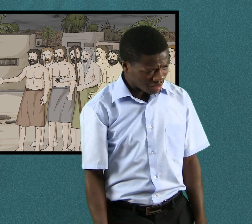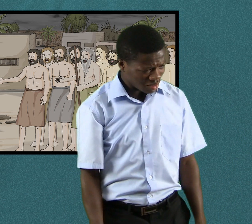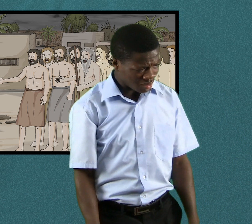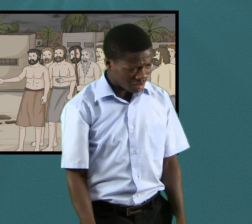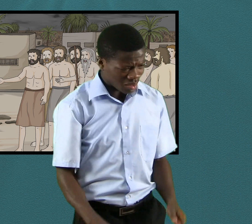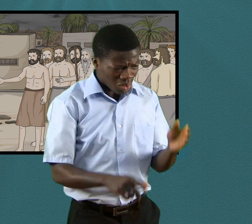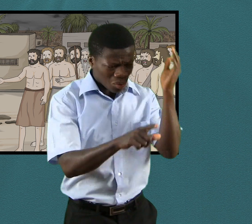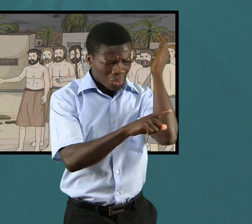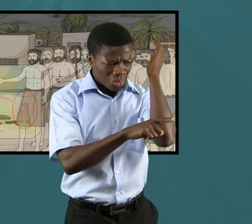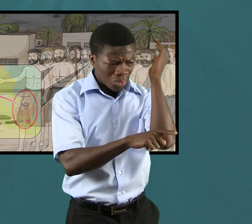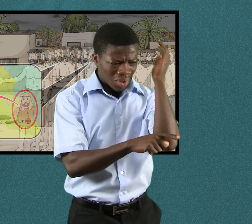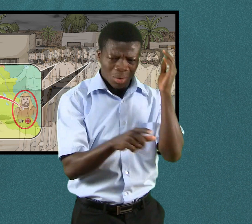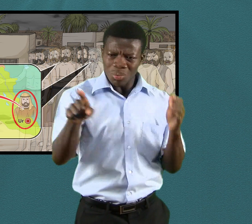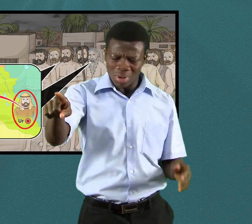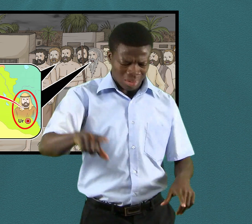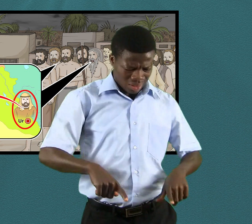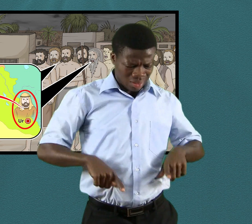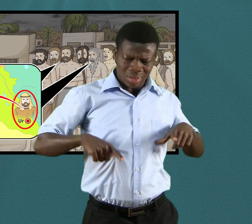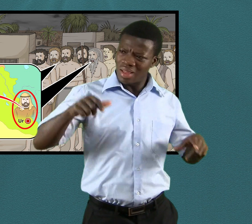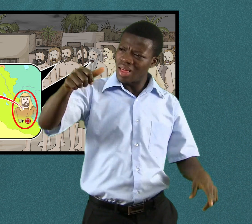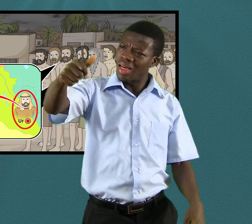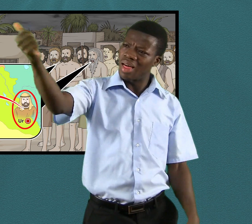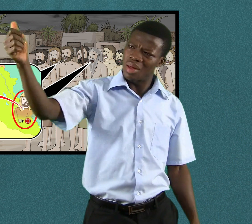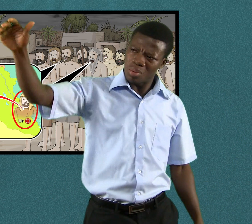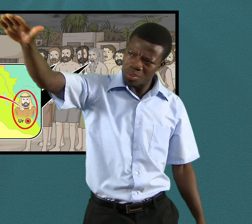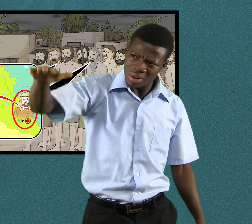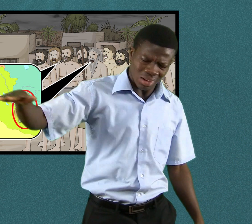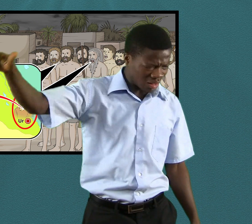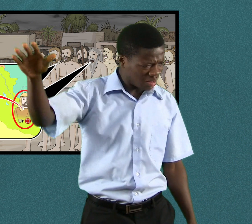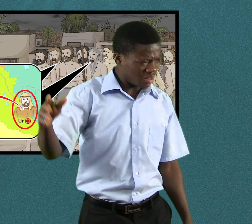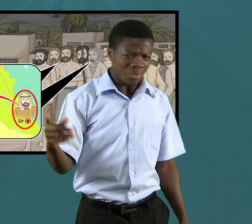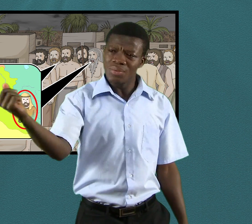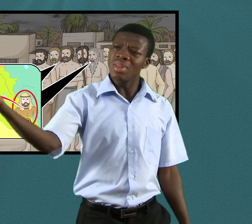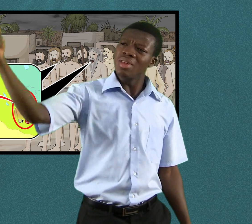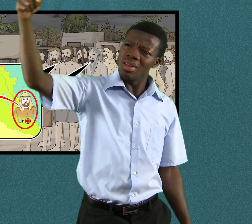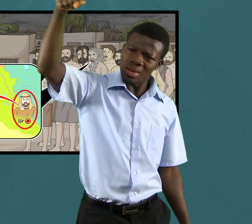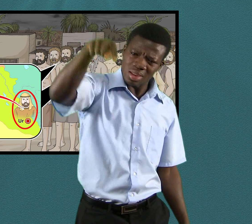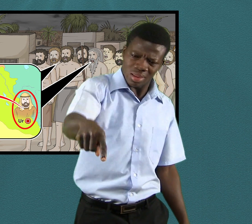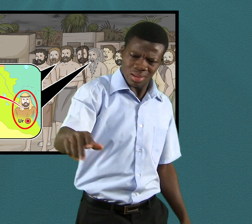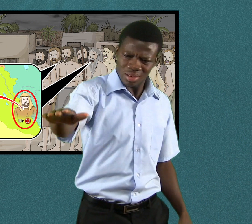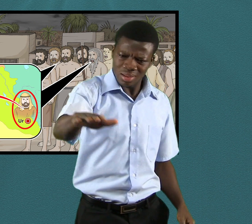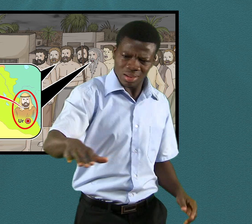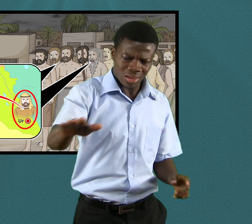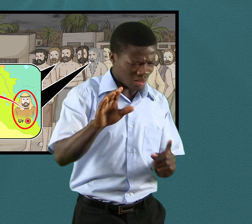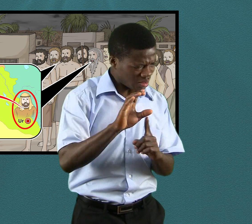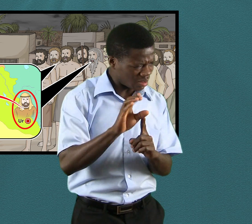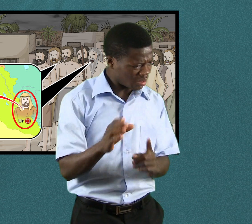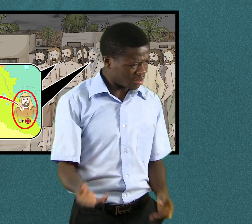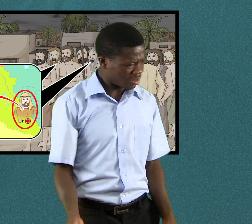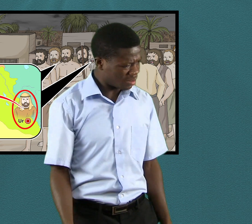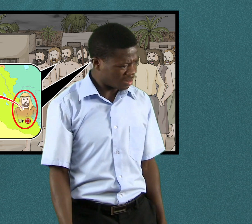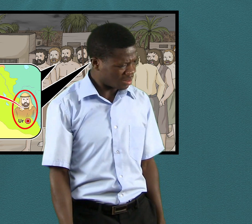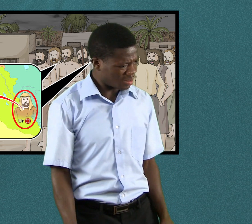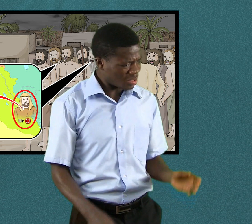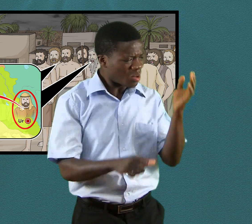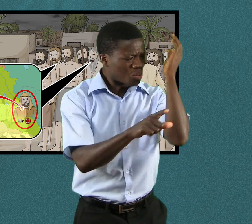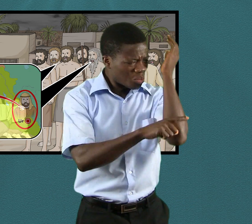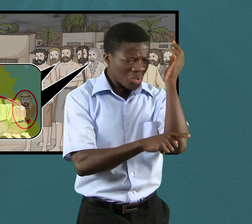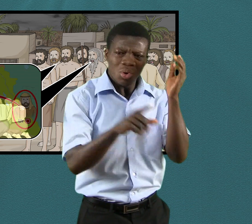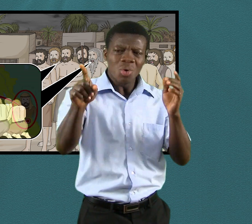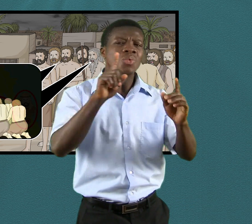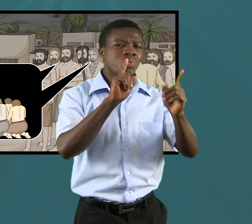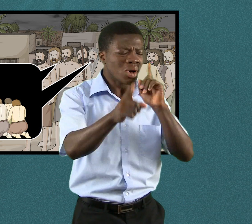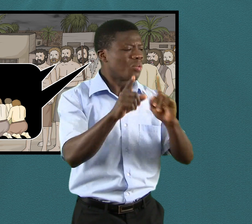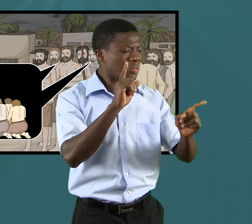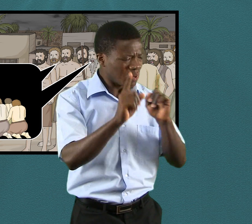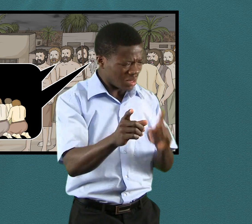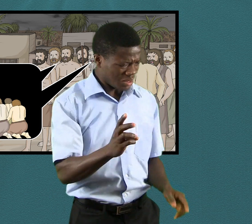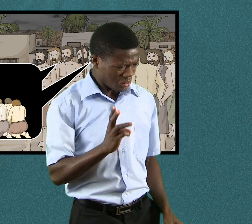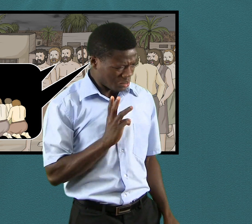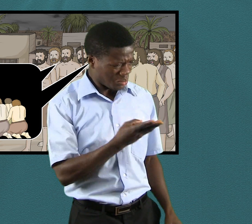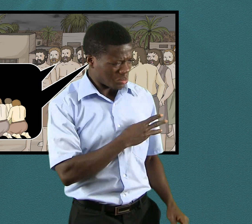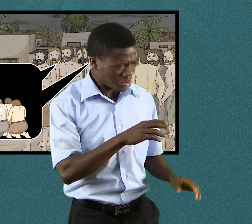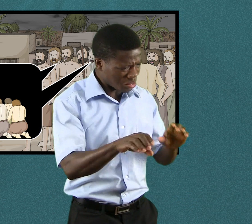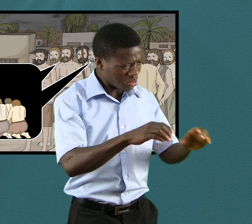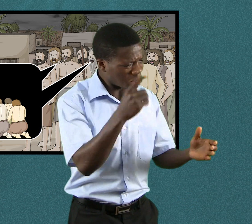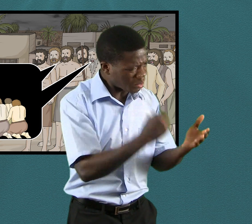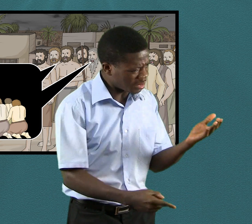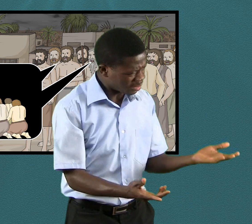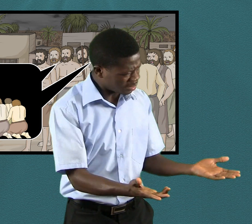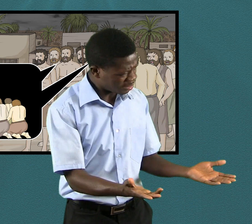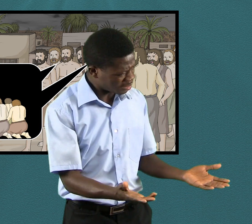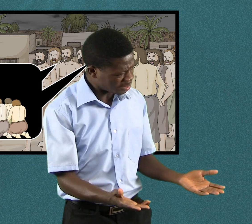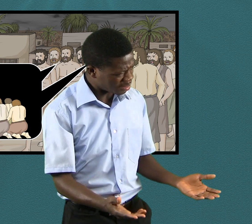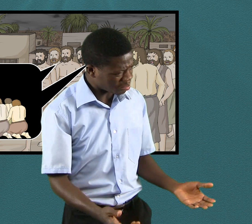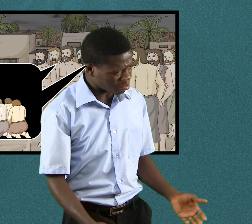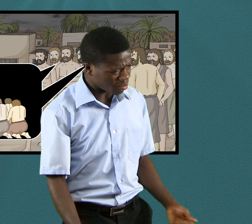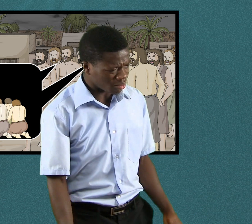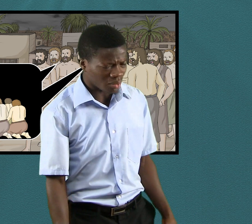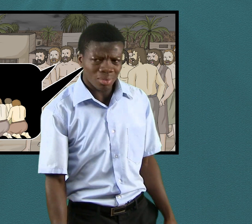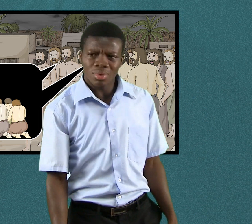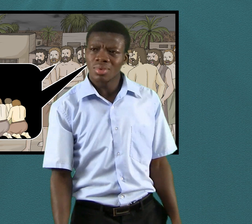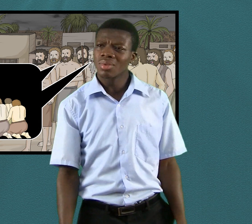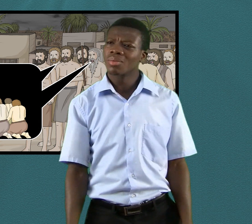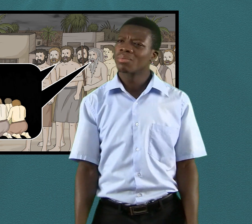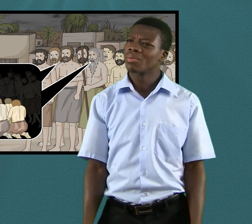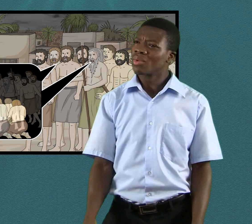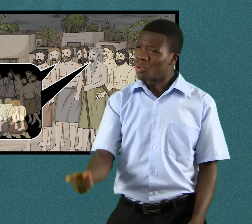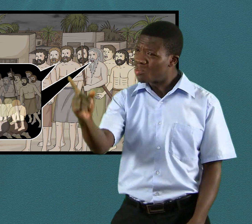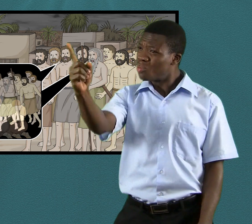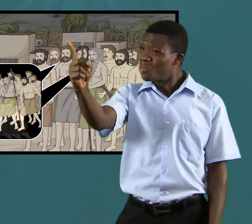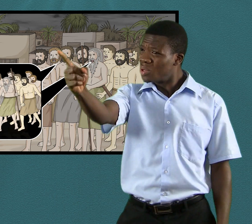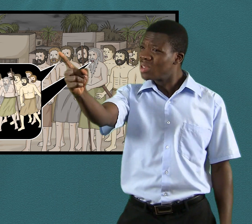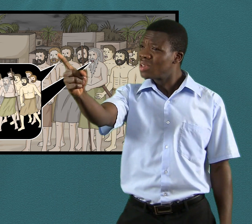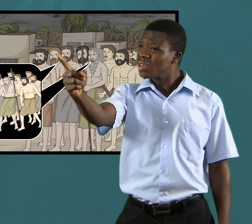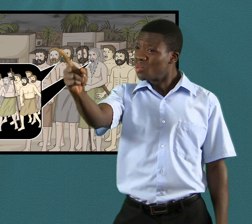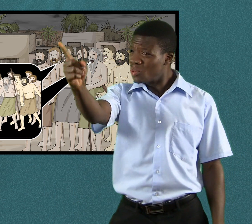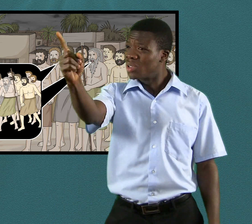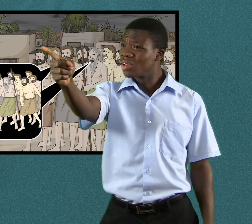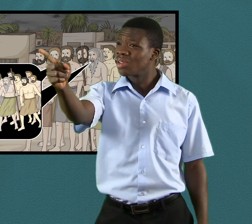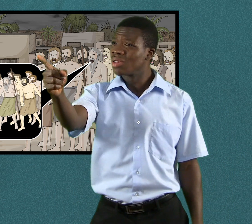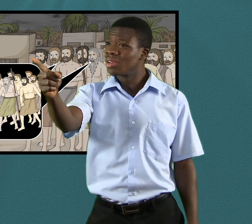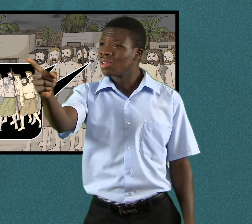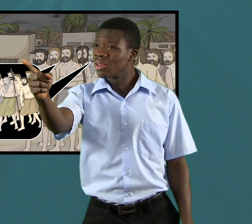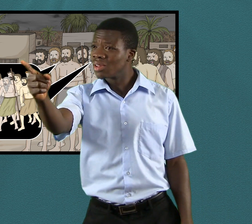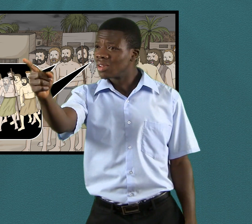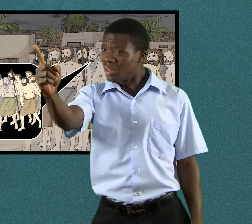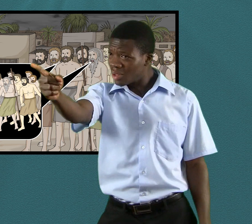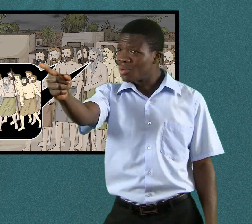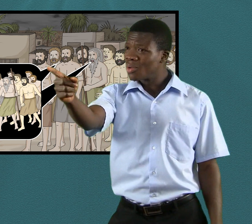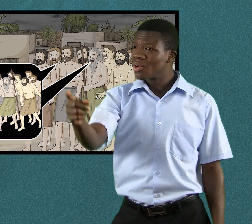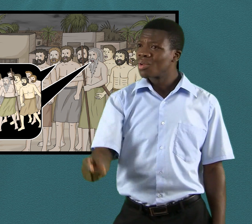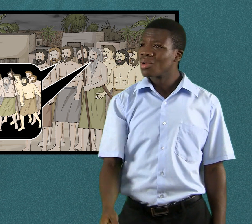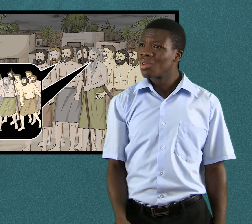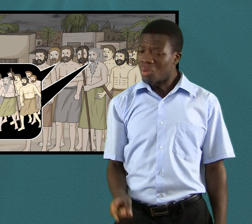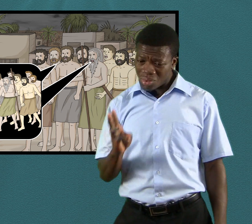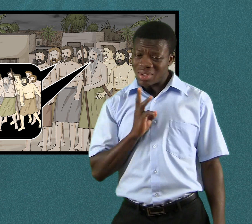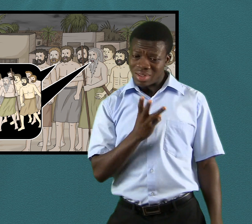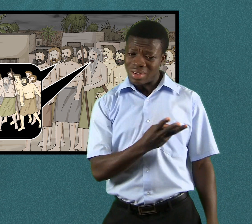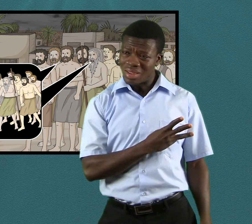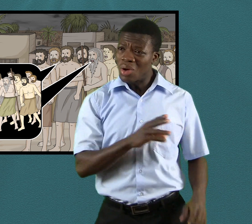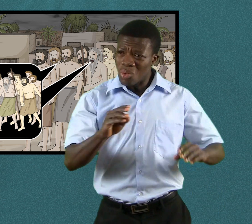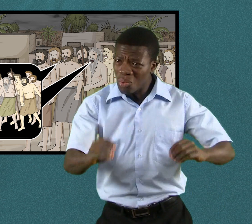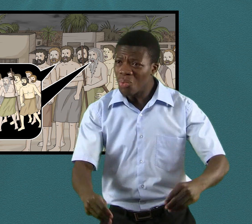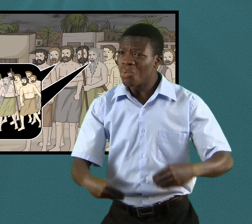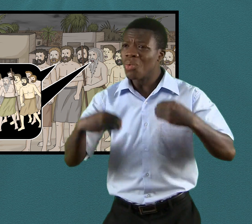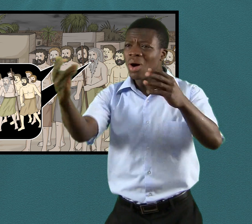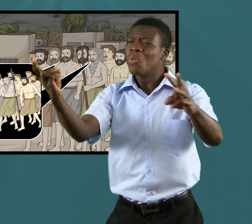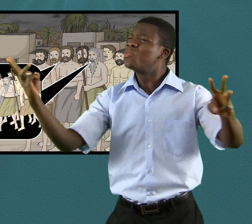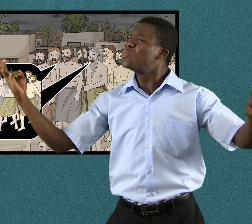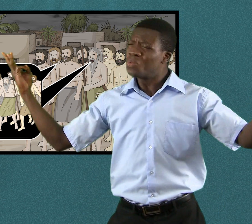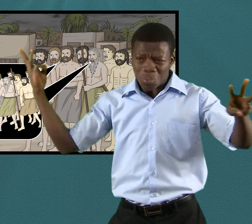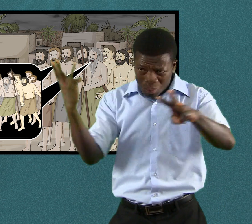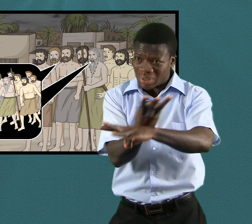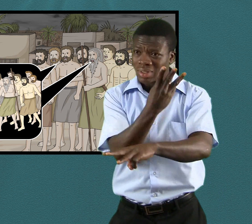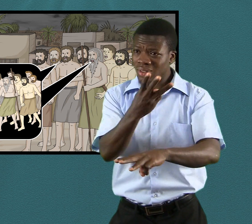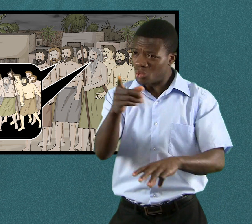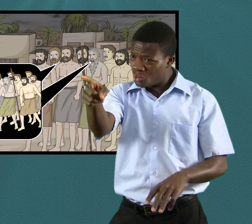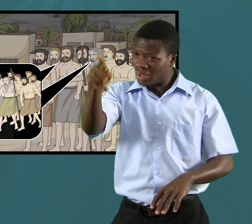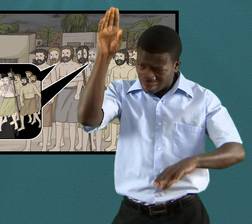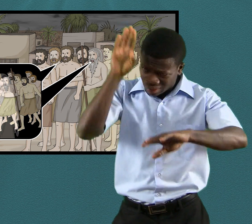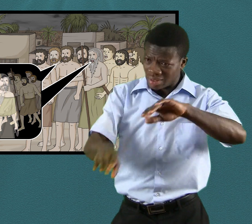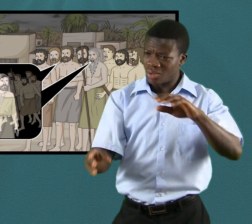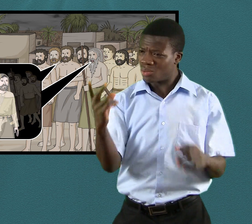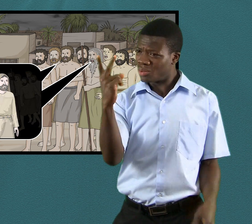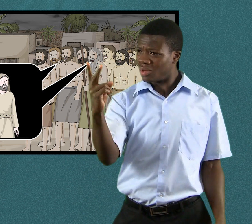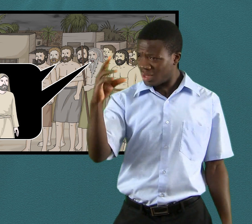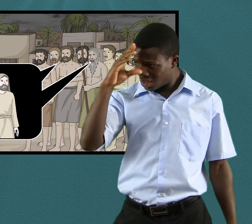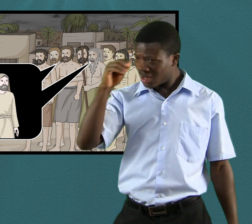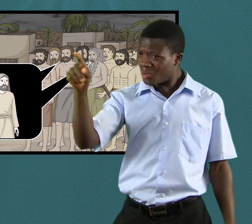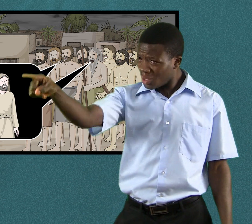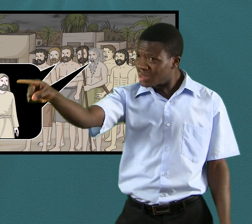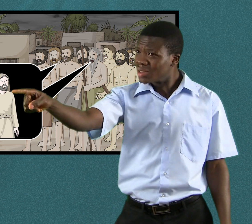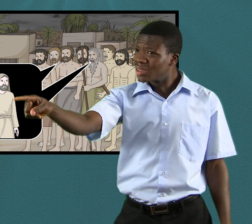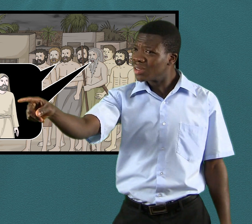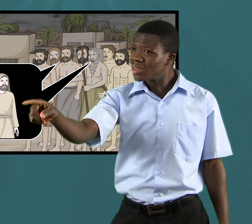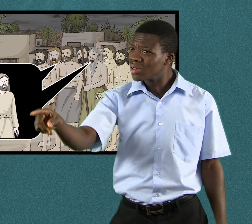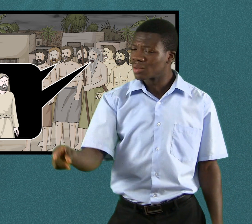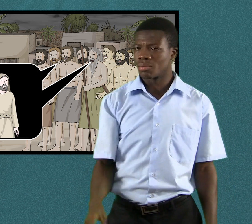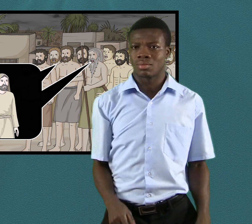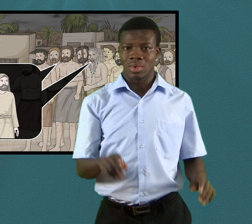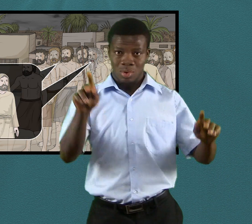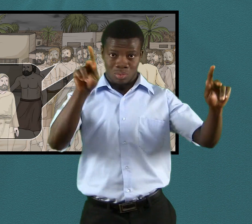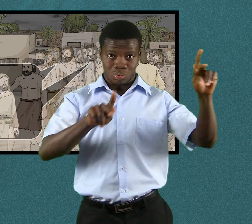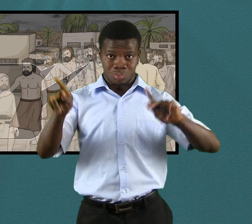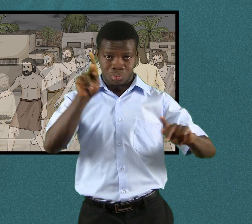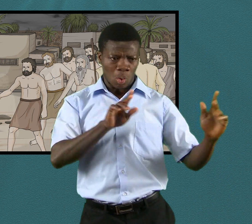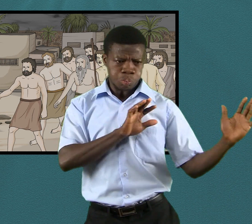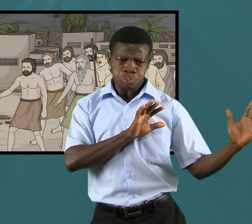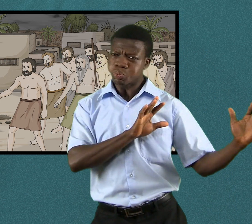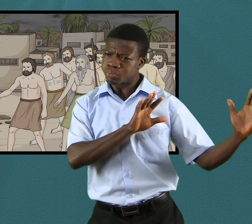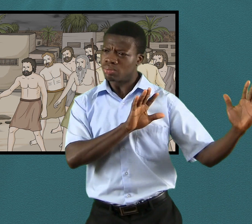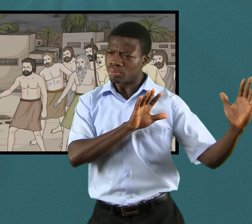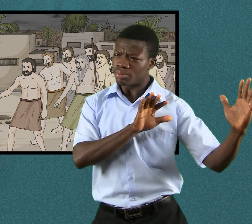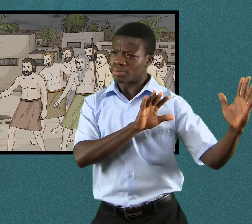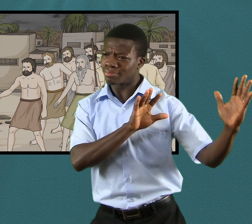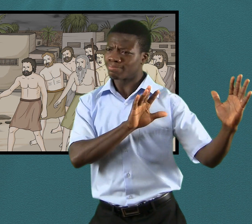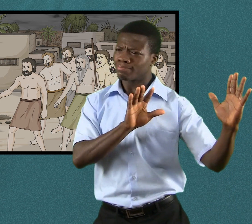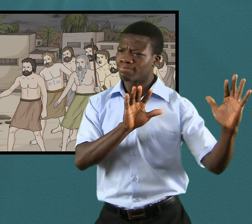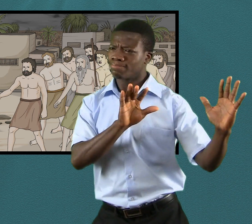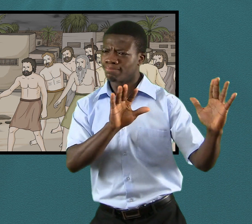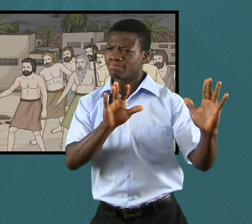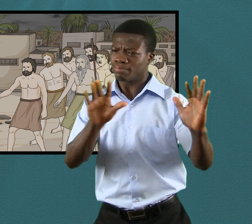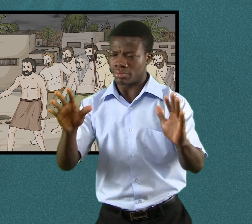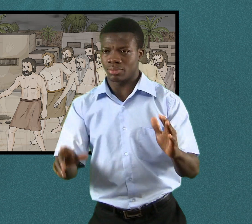And they declared, “This one came here as a foreigner, and he is already acting like a judge! Now we will treat you worse than them.”